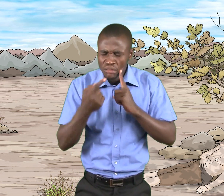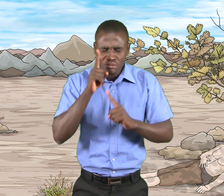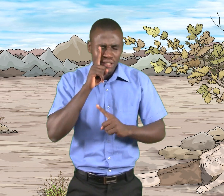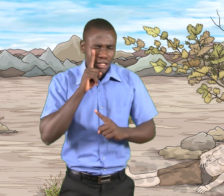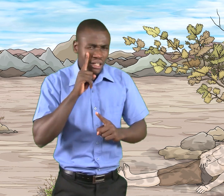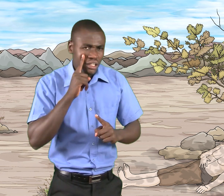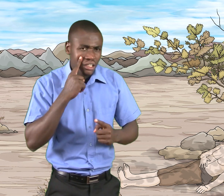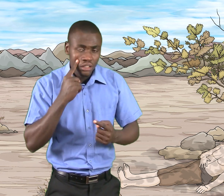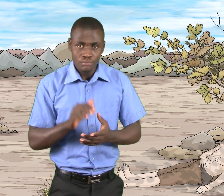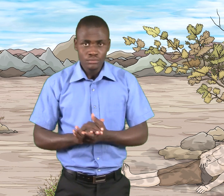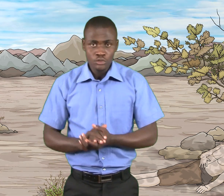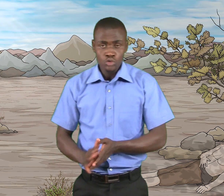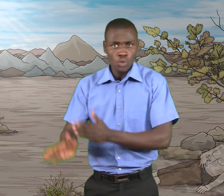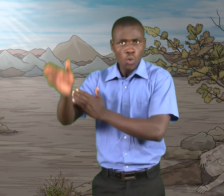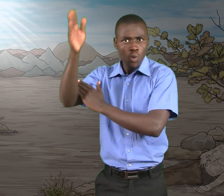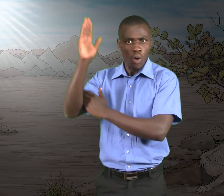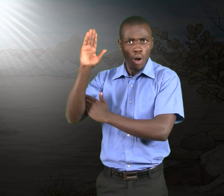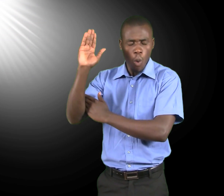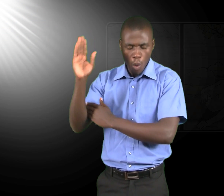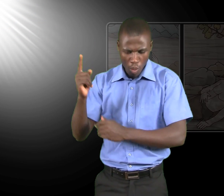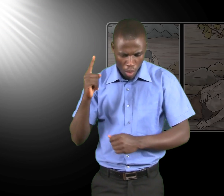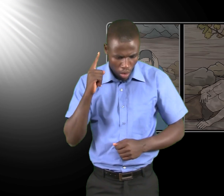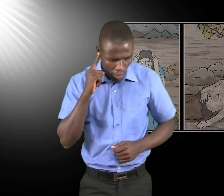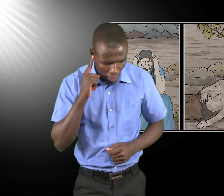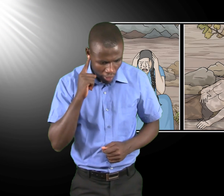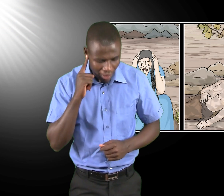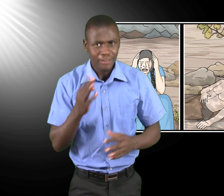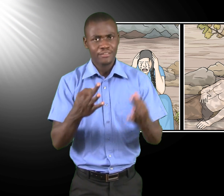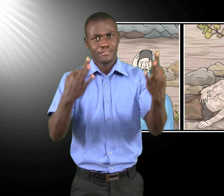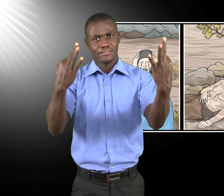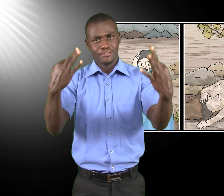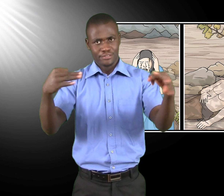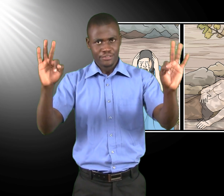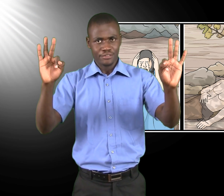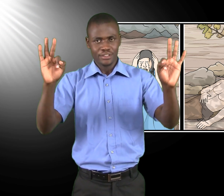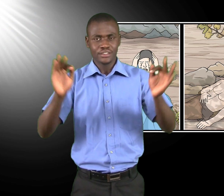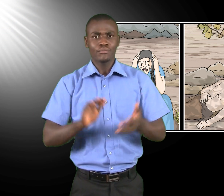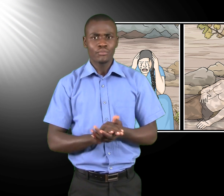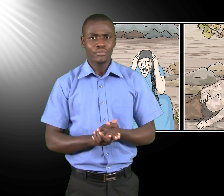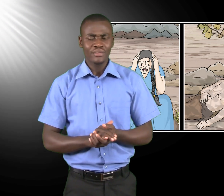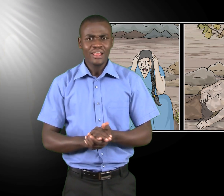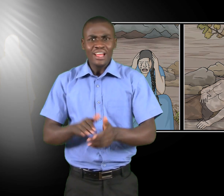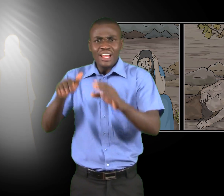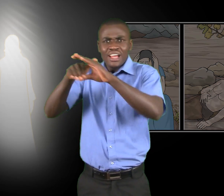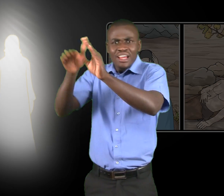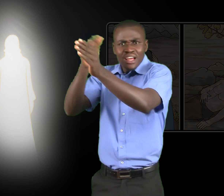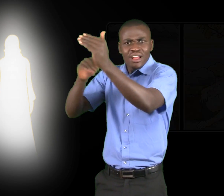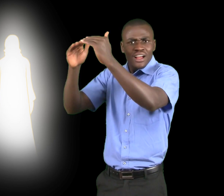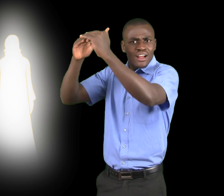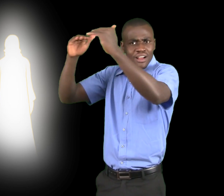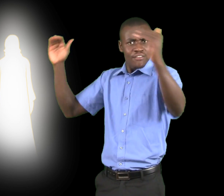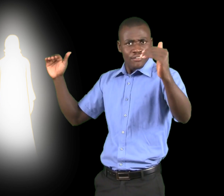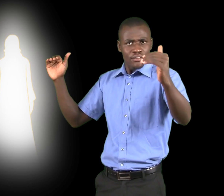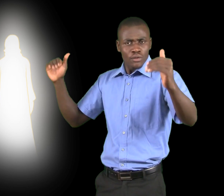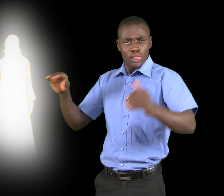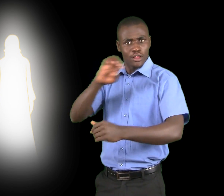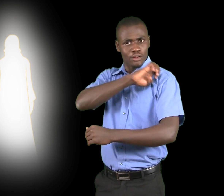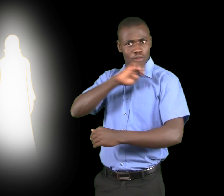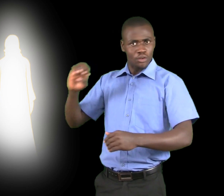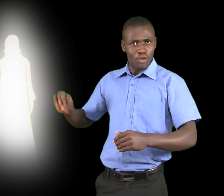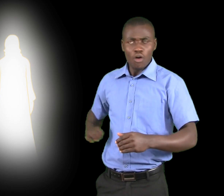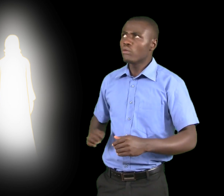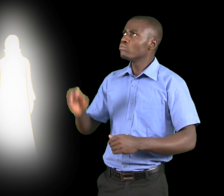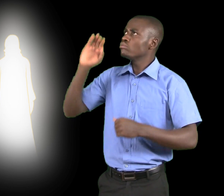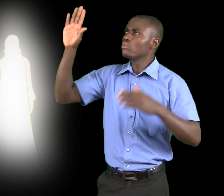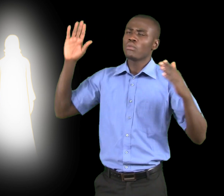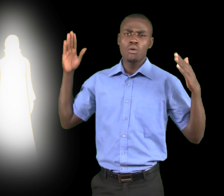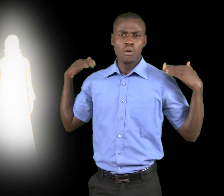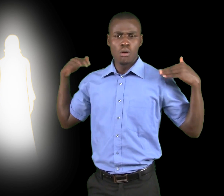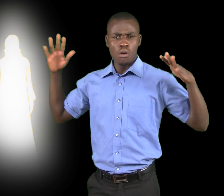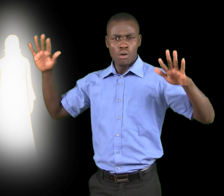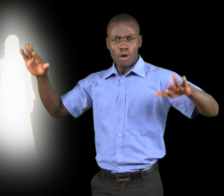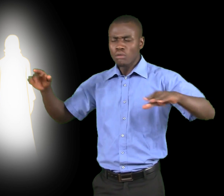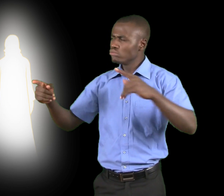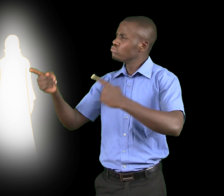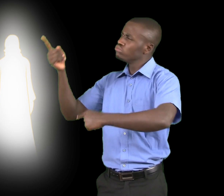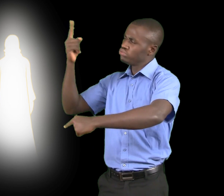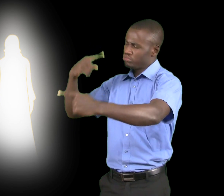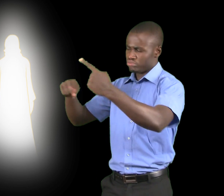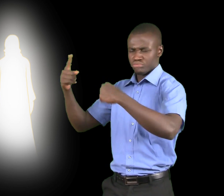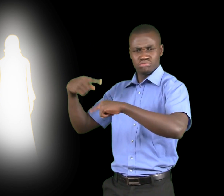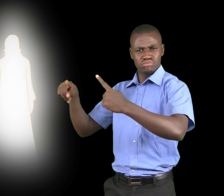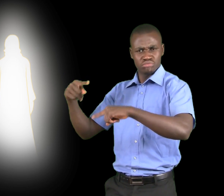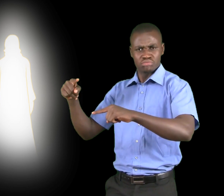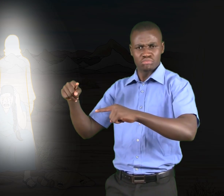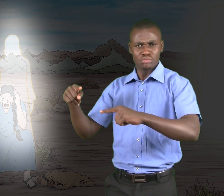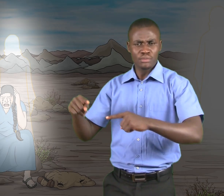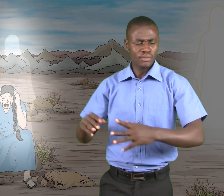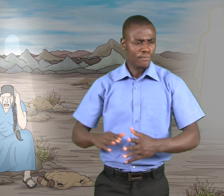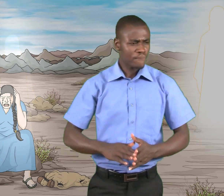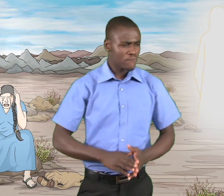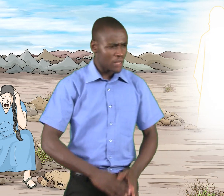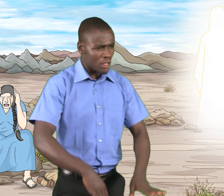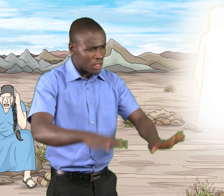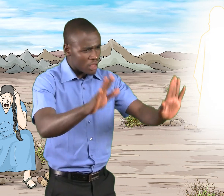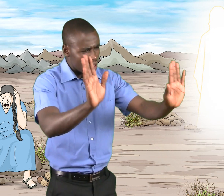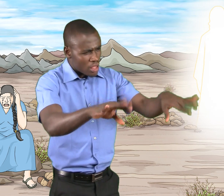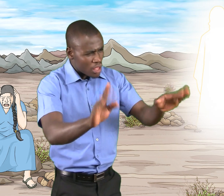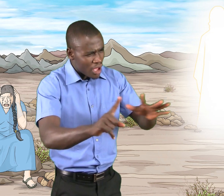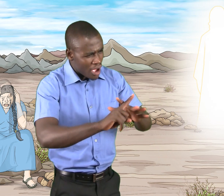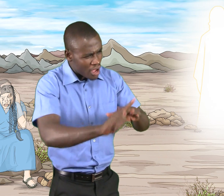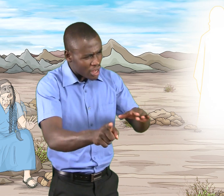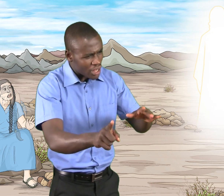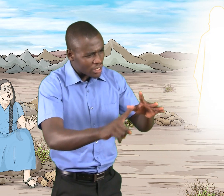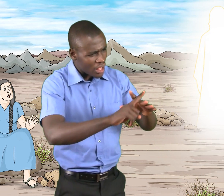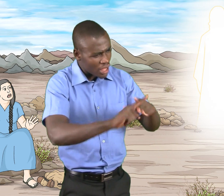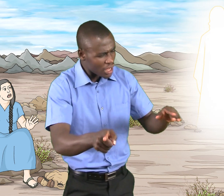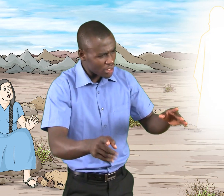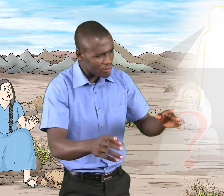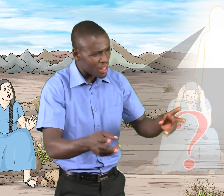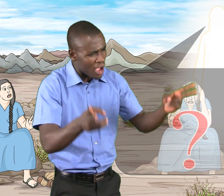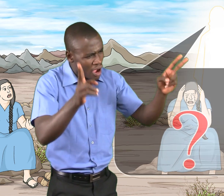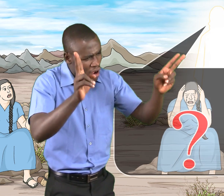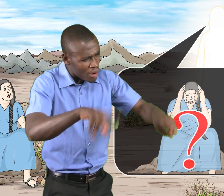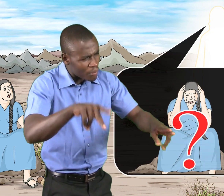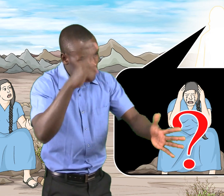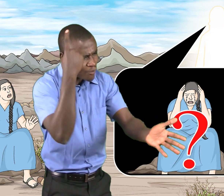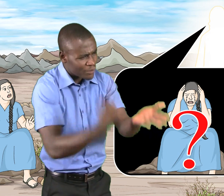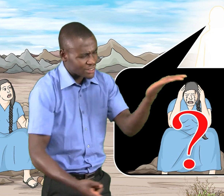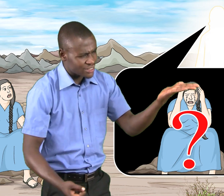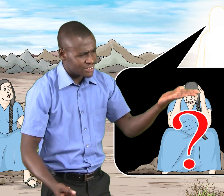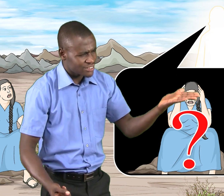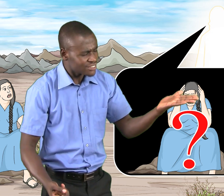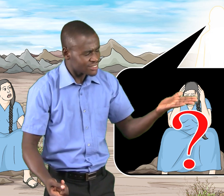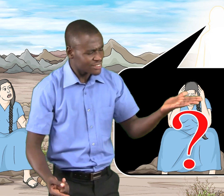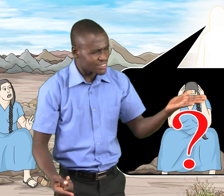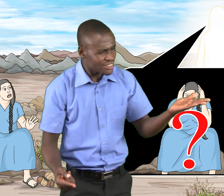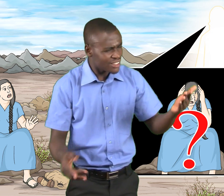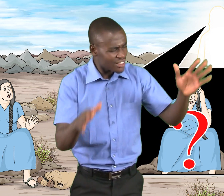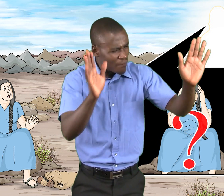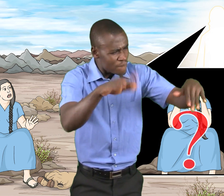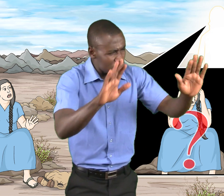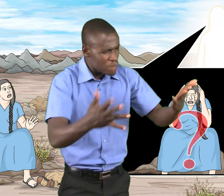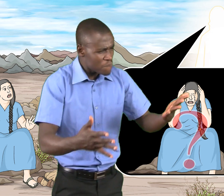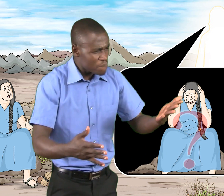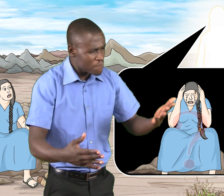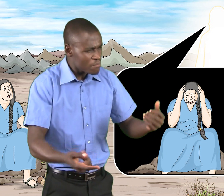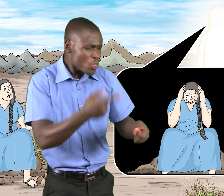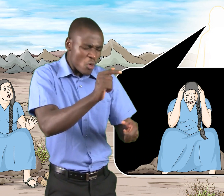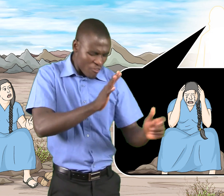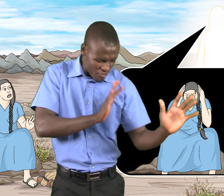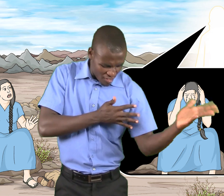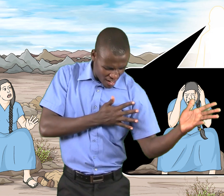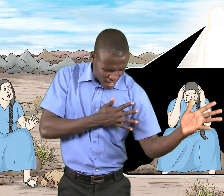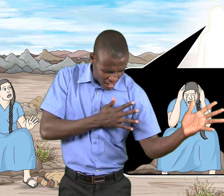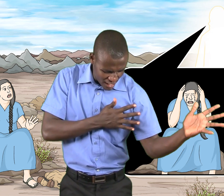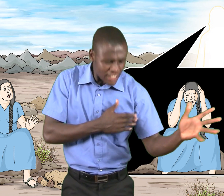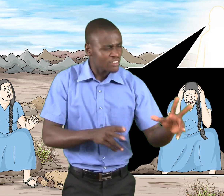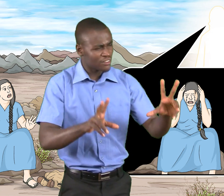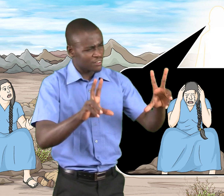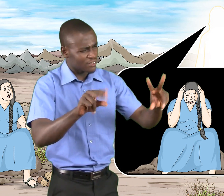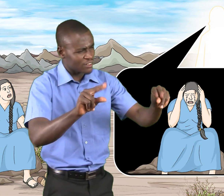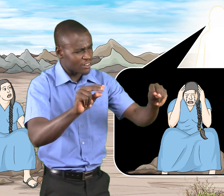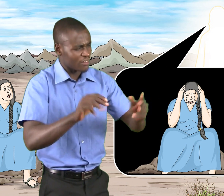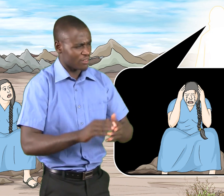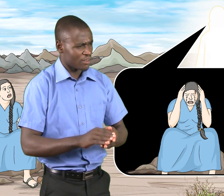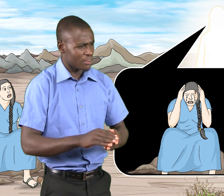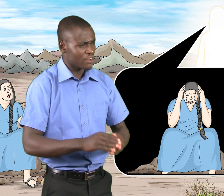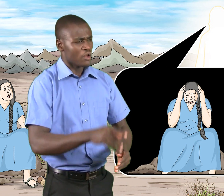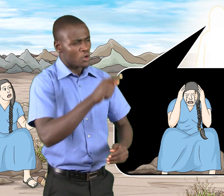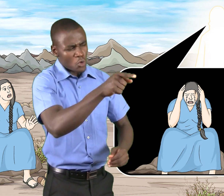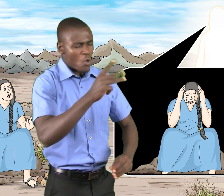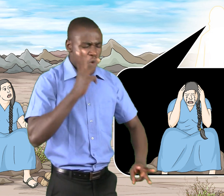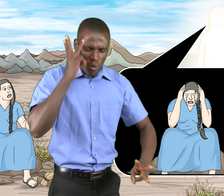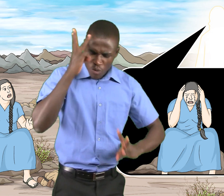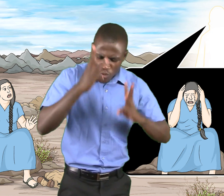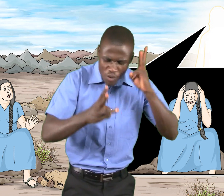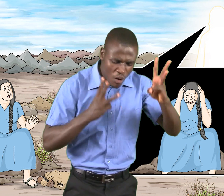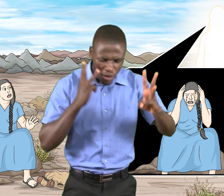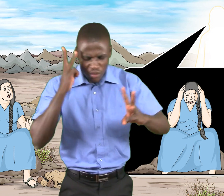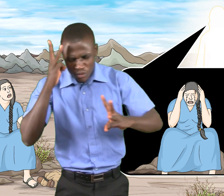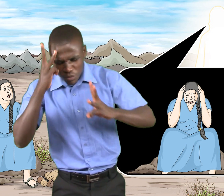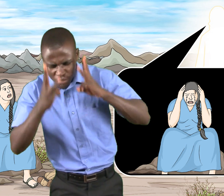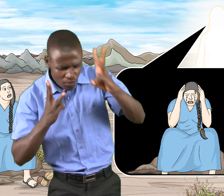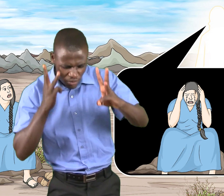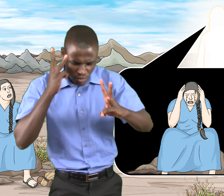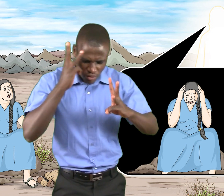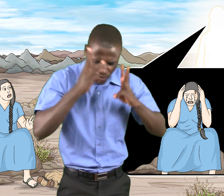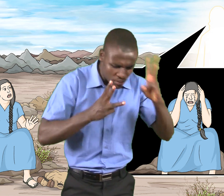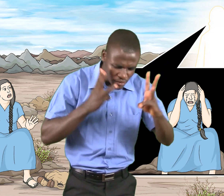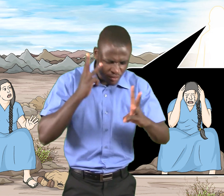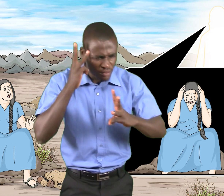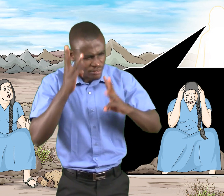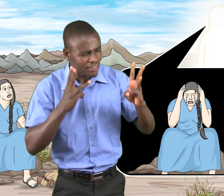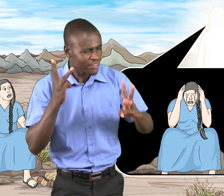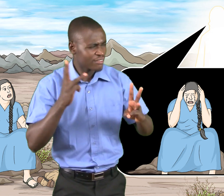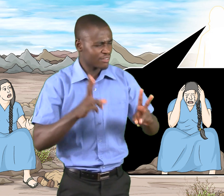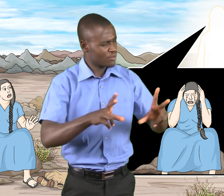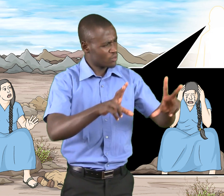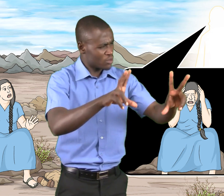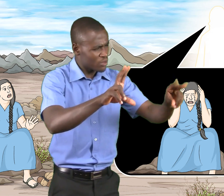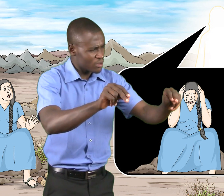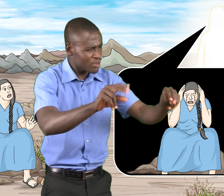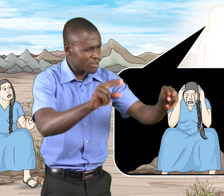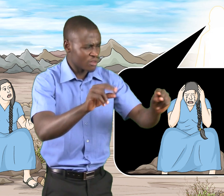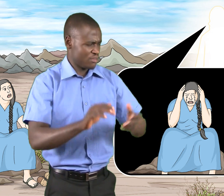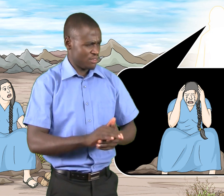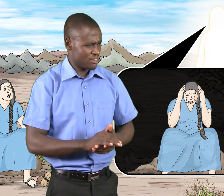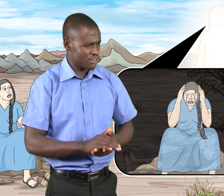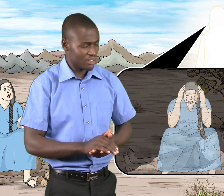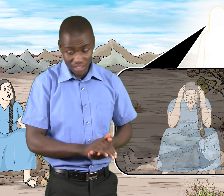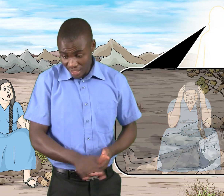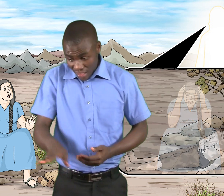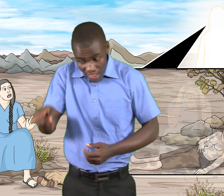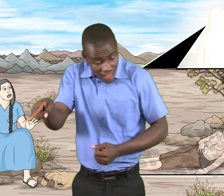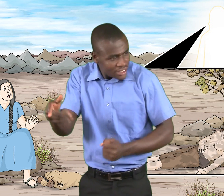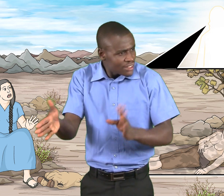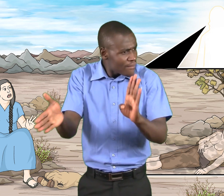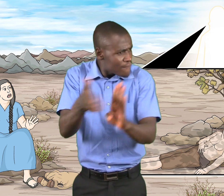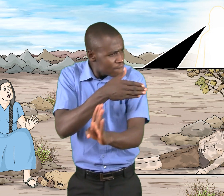Then God heard the voice of the boy, and the angel of God called to Hagar from heaven, “What is wrong, Hagar?